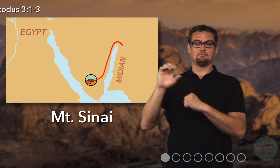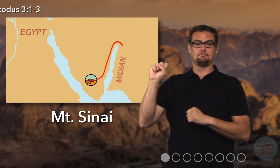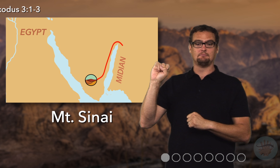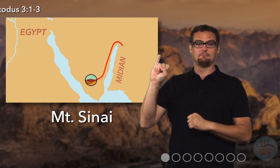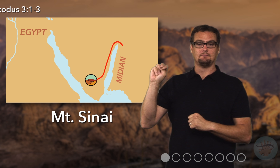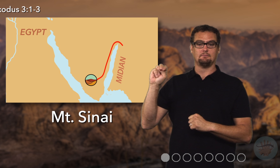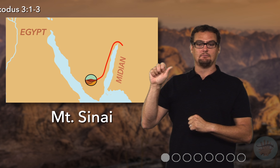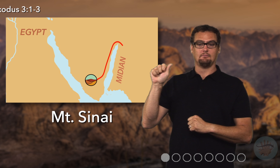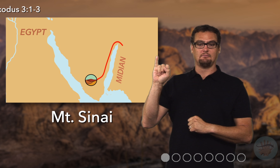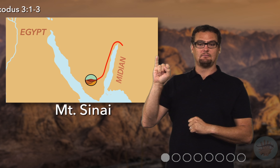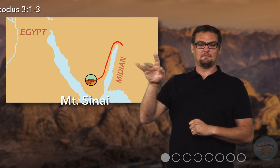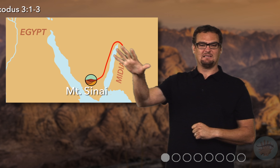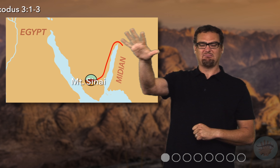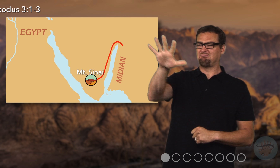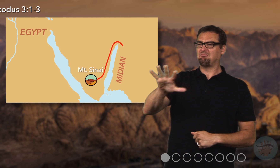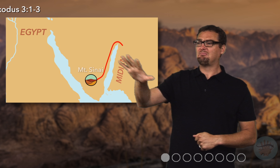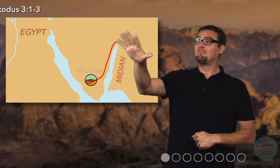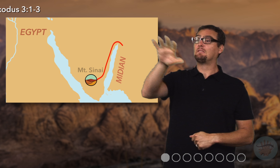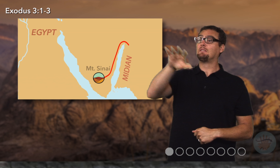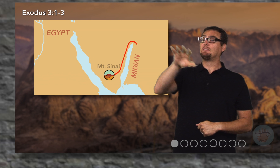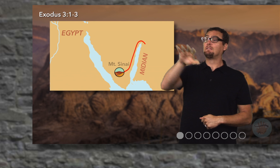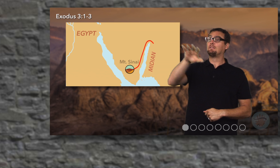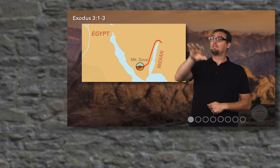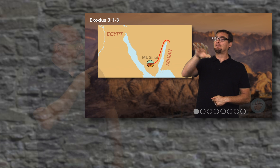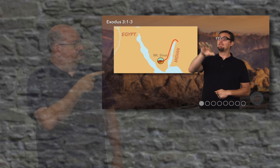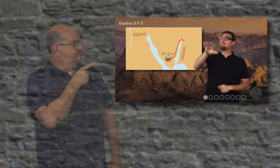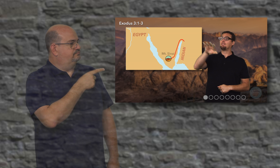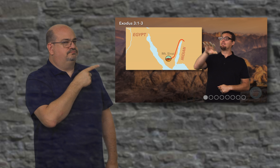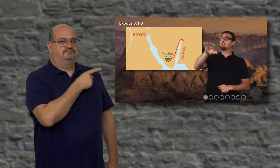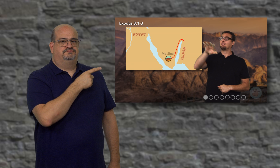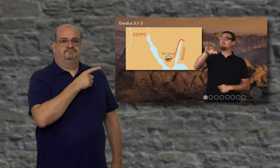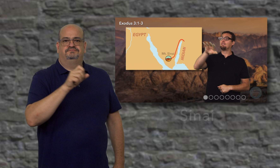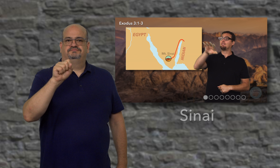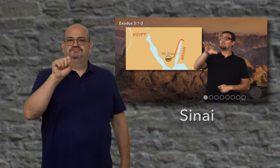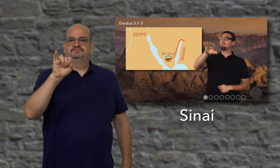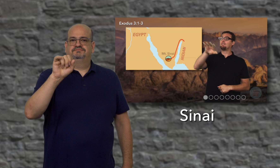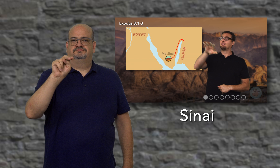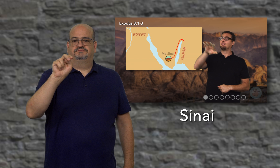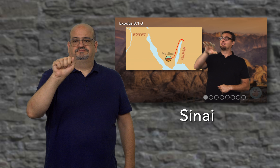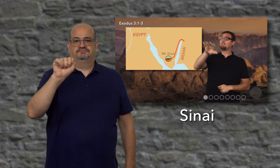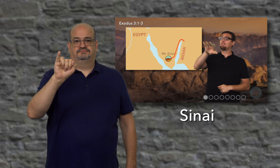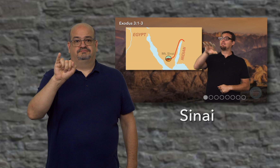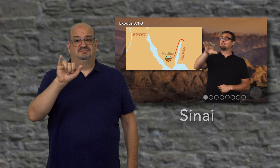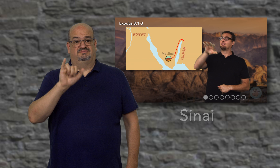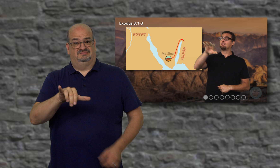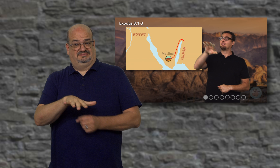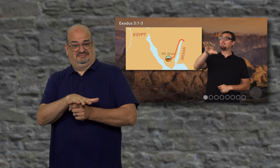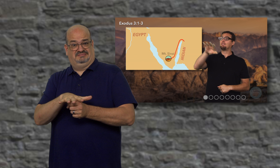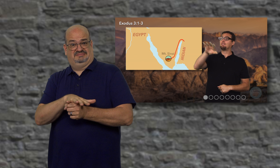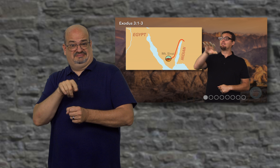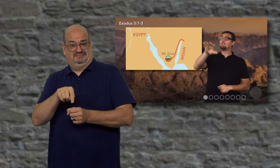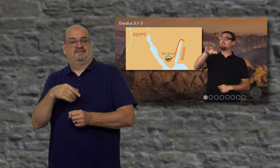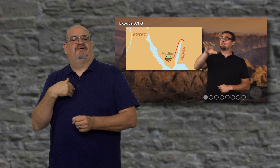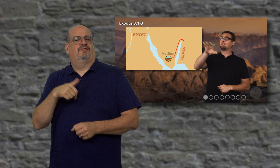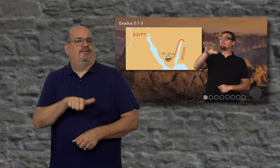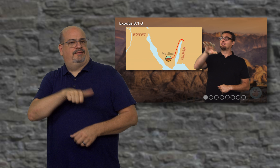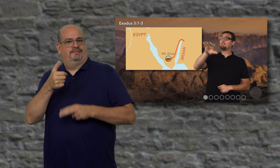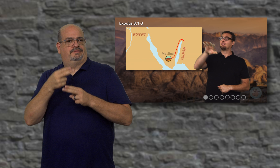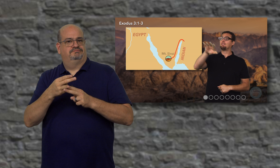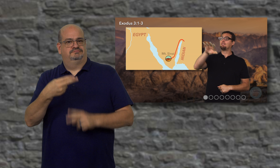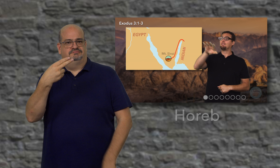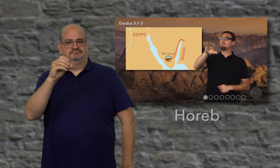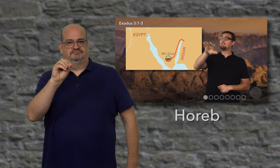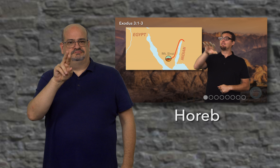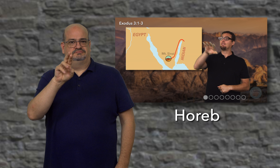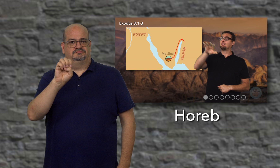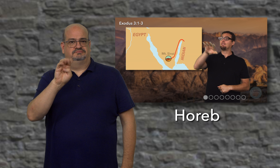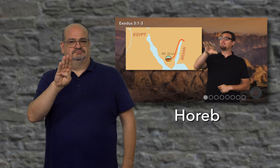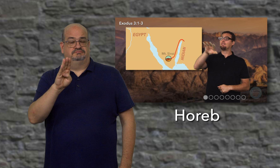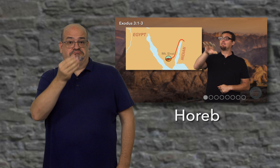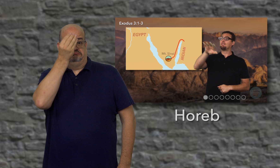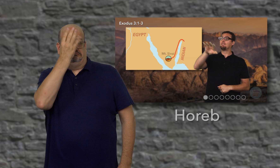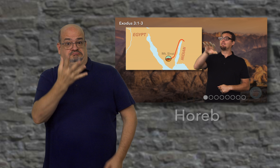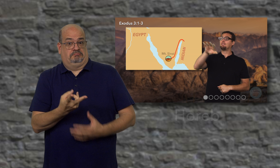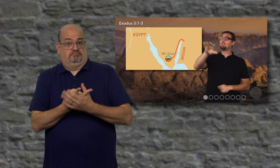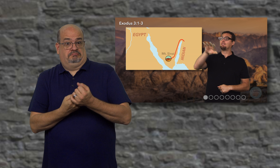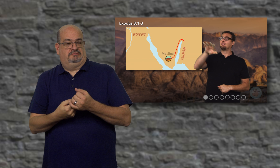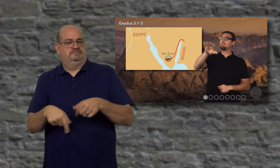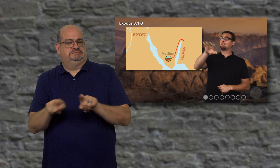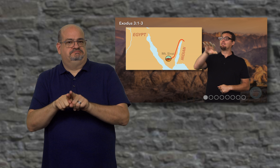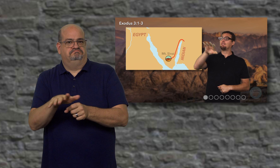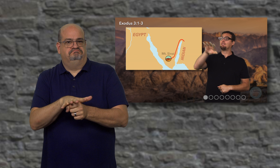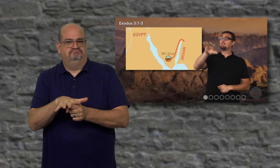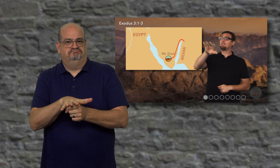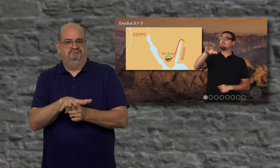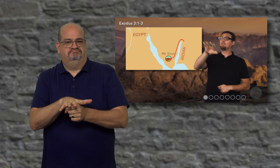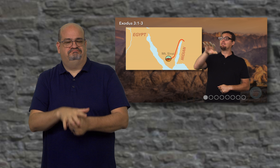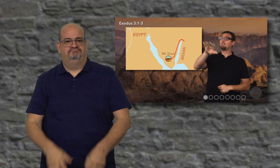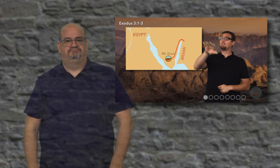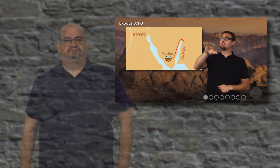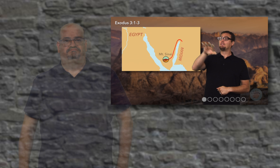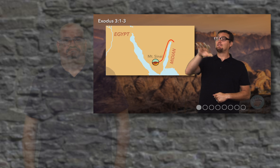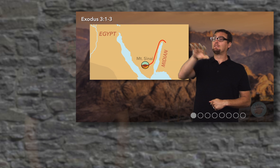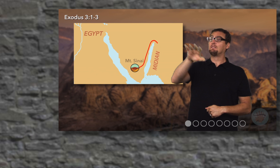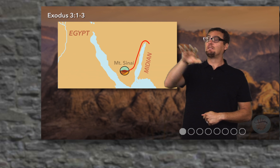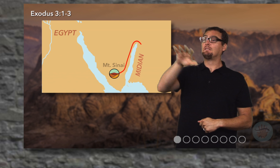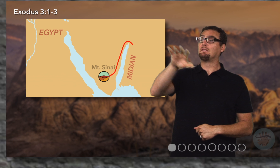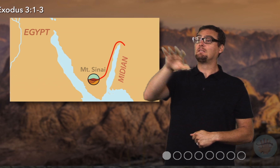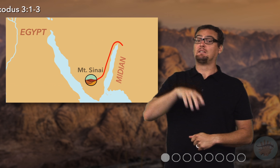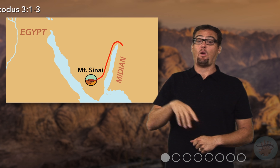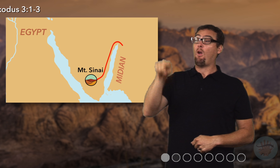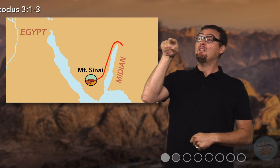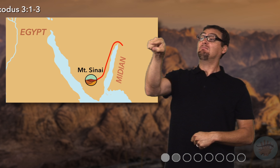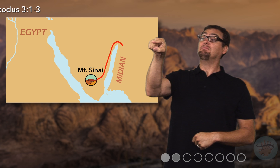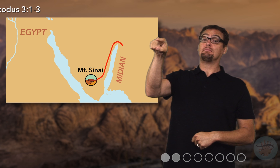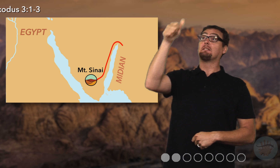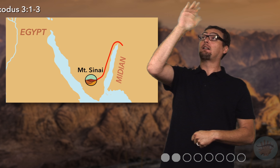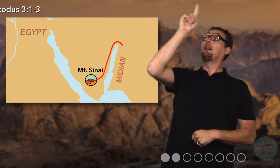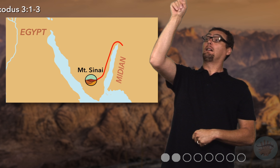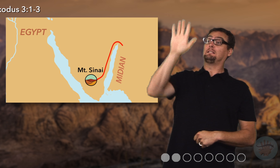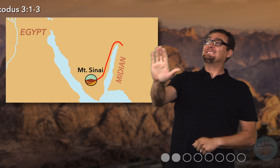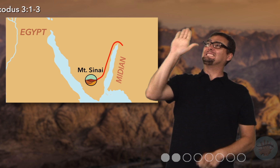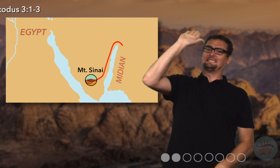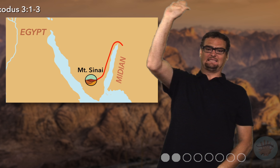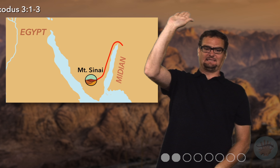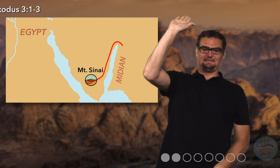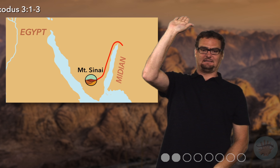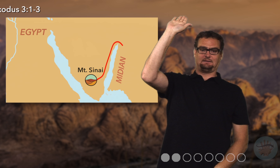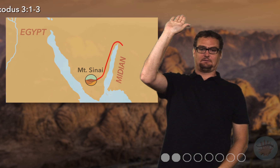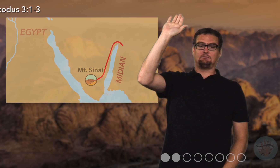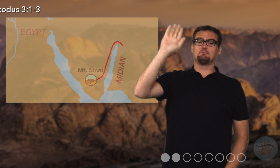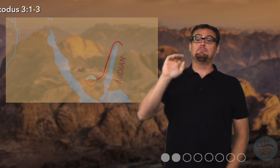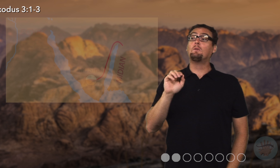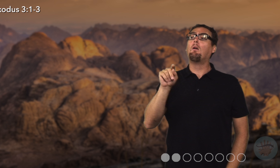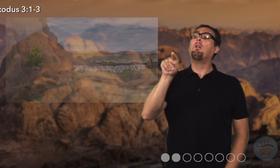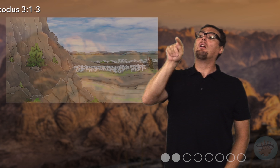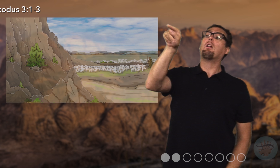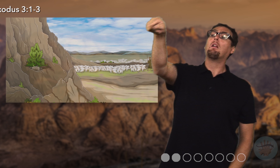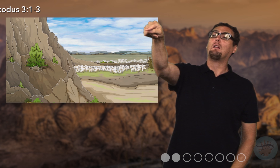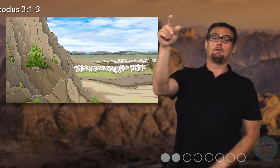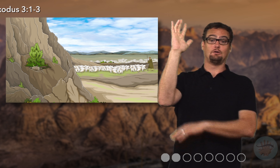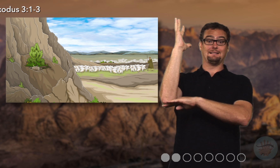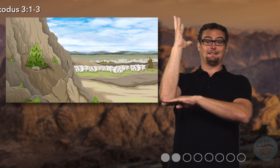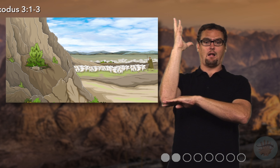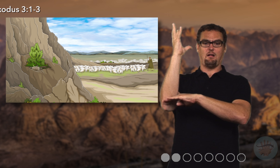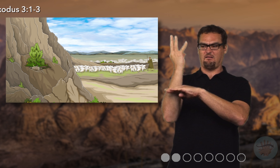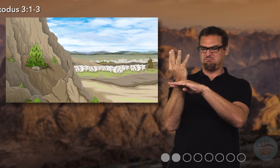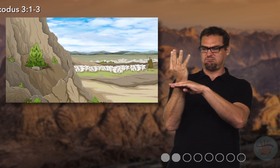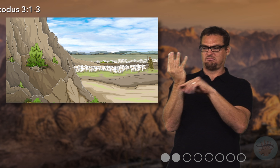There the angel of the LORD appeared to him in a blazing fire from within a bush.